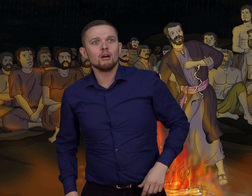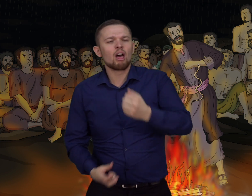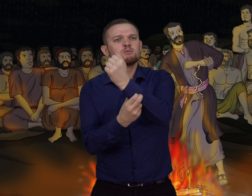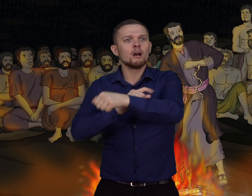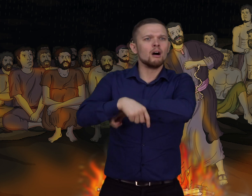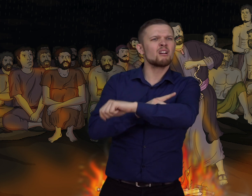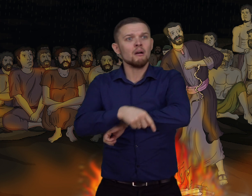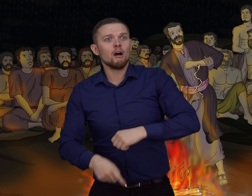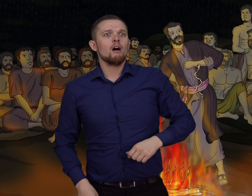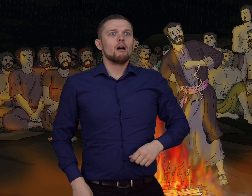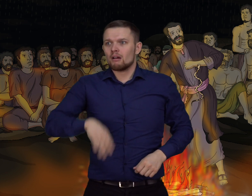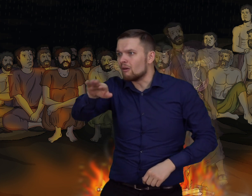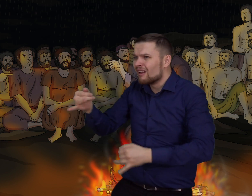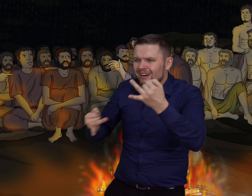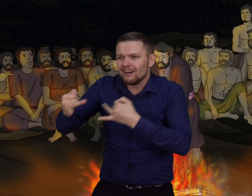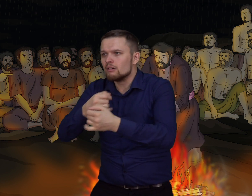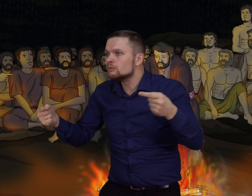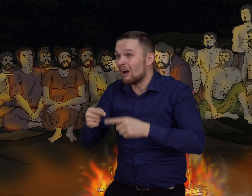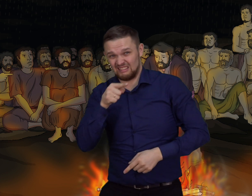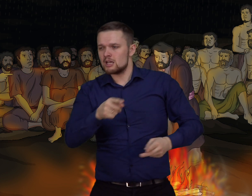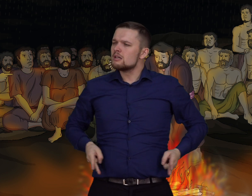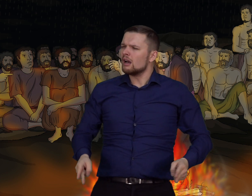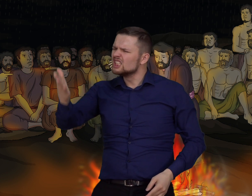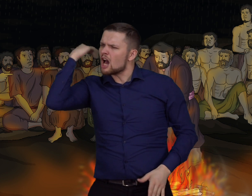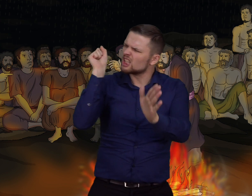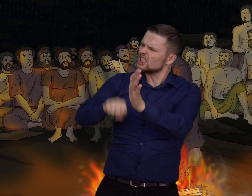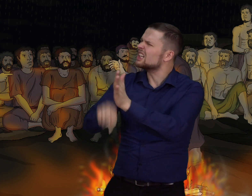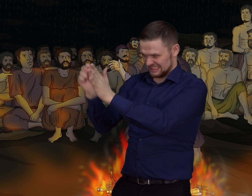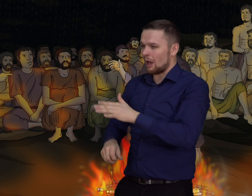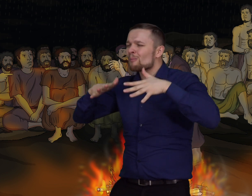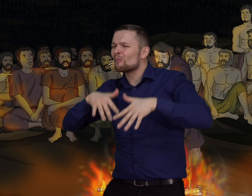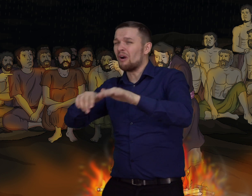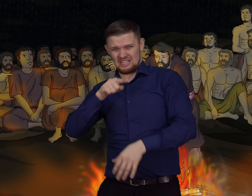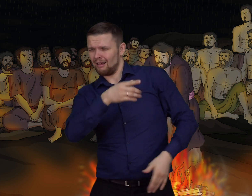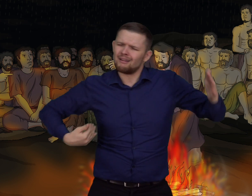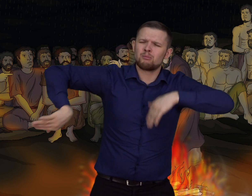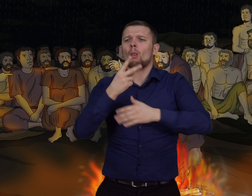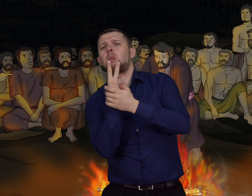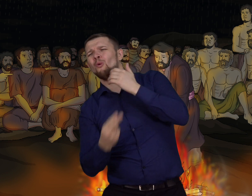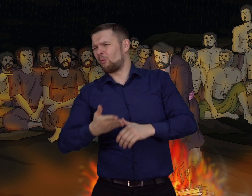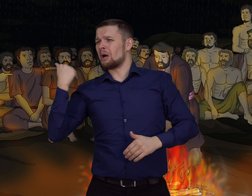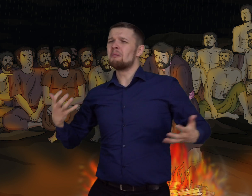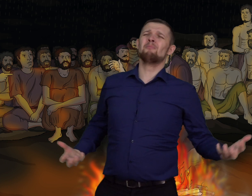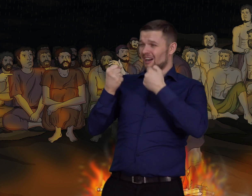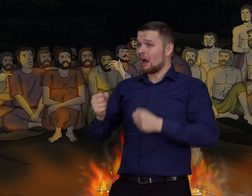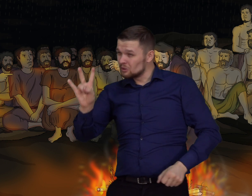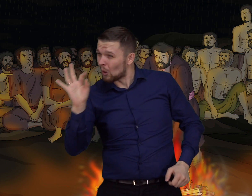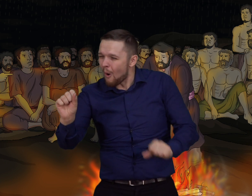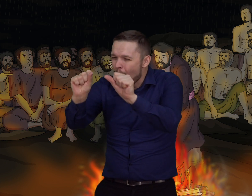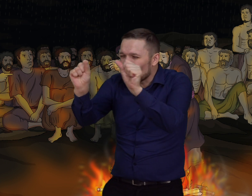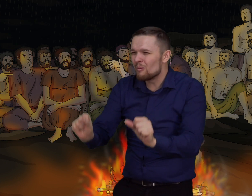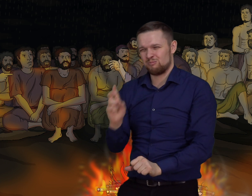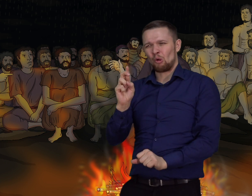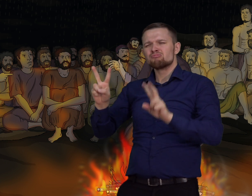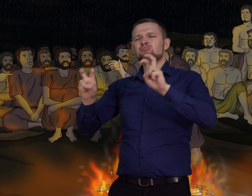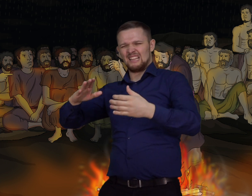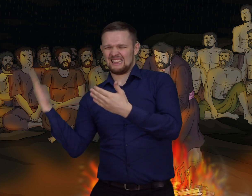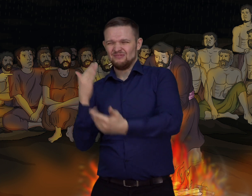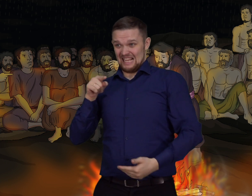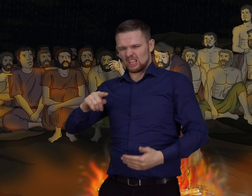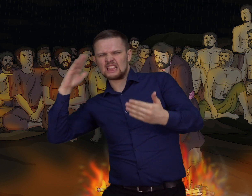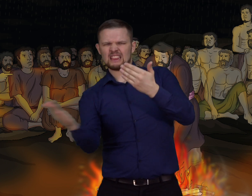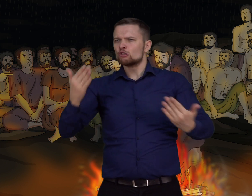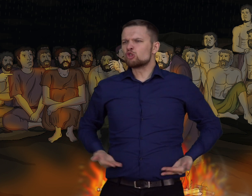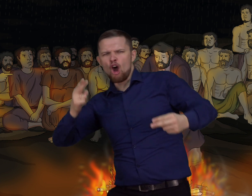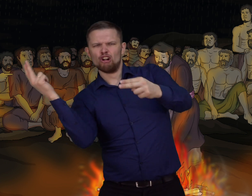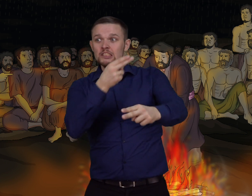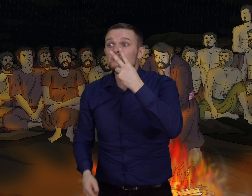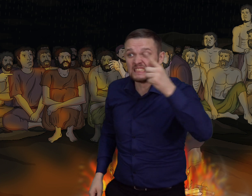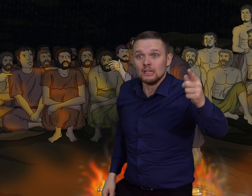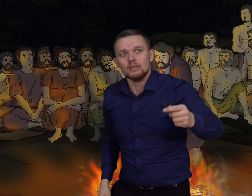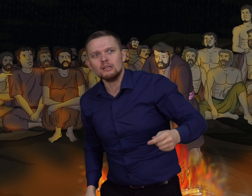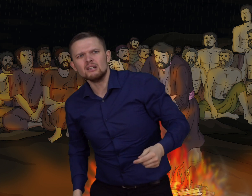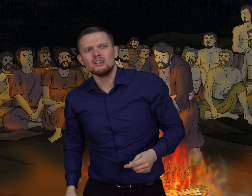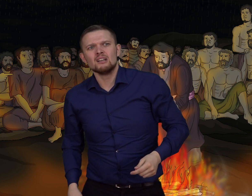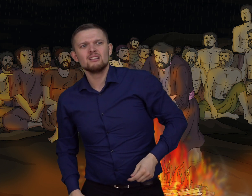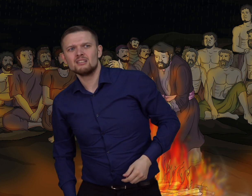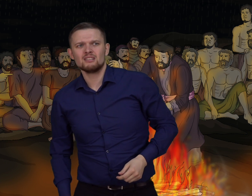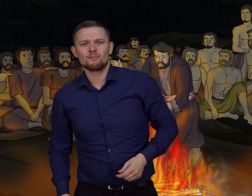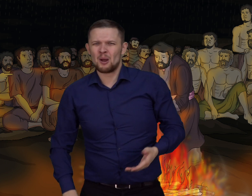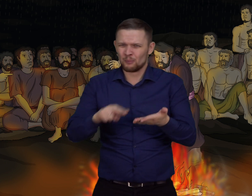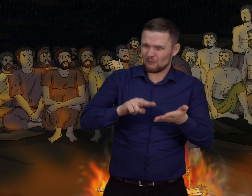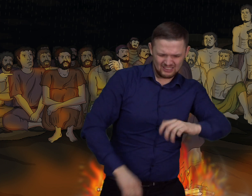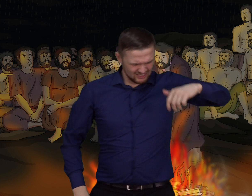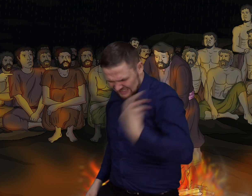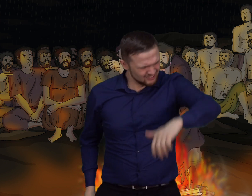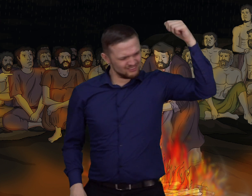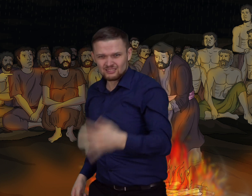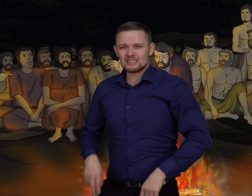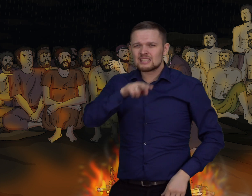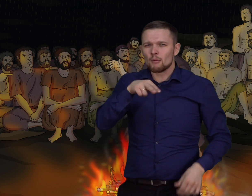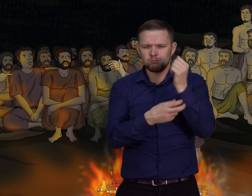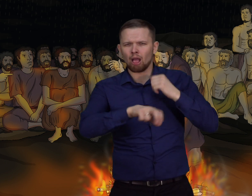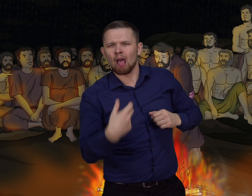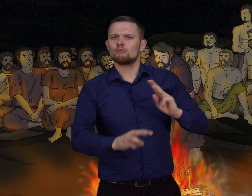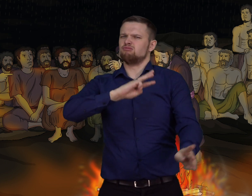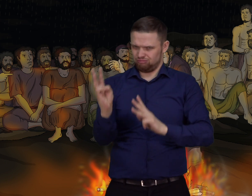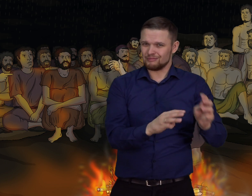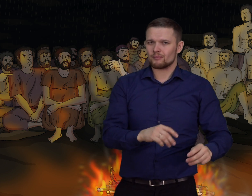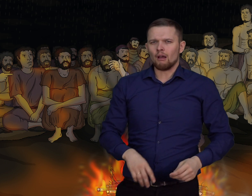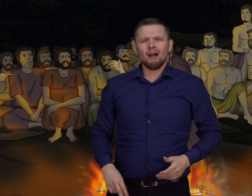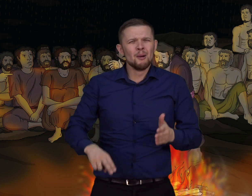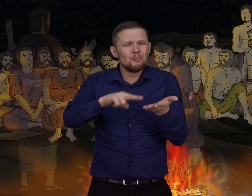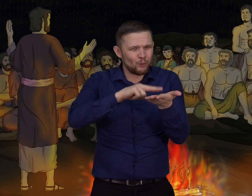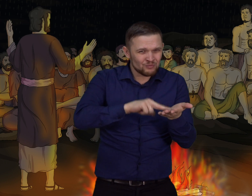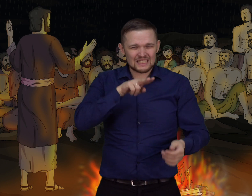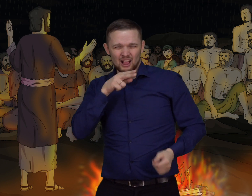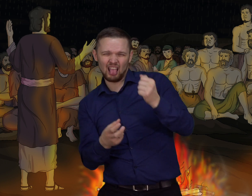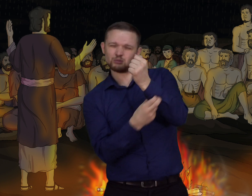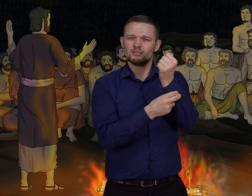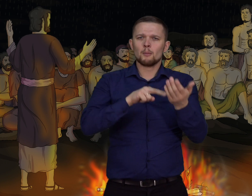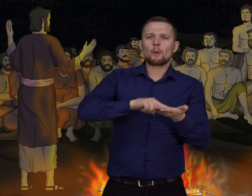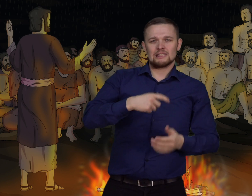When the islanders saw the creature hanging from his hand, they said to one another, “Surely this man is a murderer. Although he was saved from the sea, Justice has not allowed him to live.”